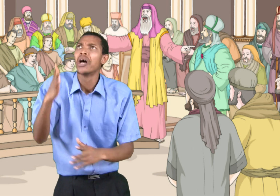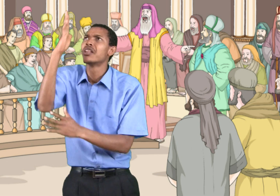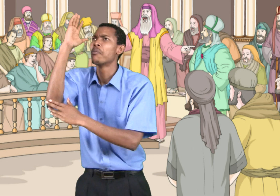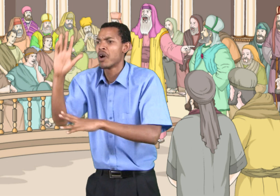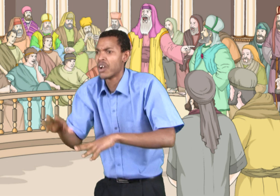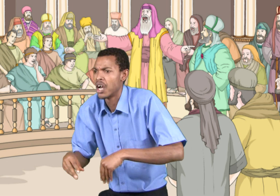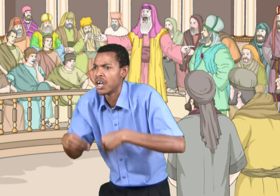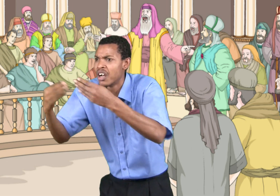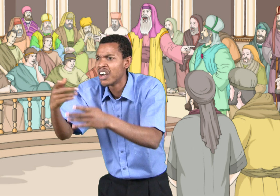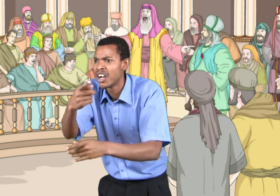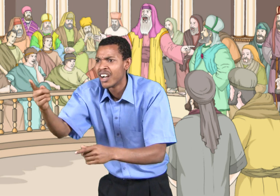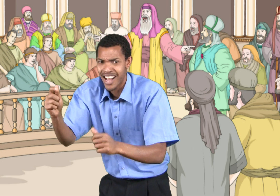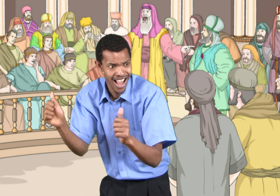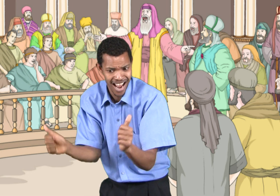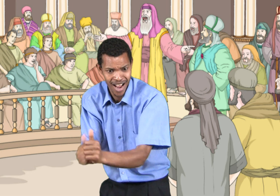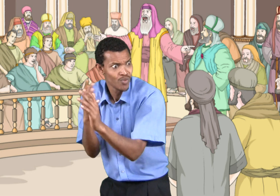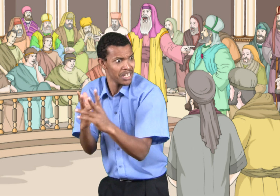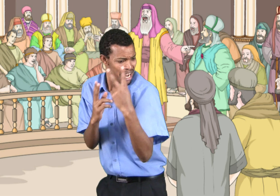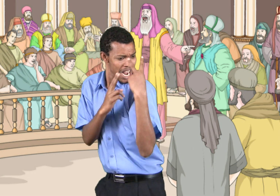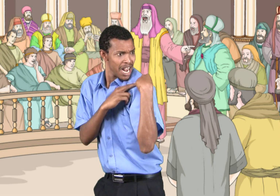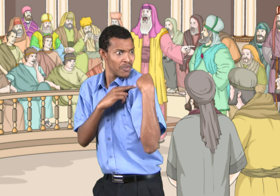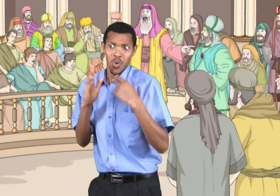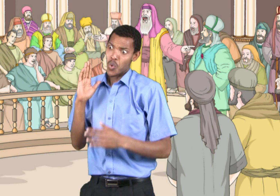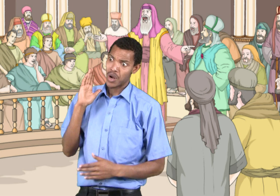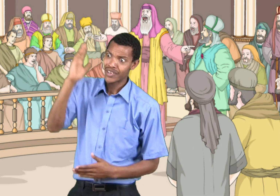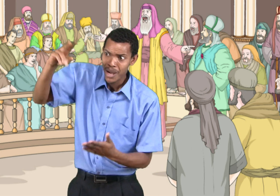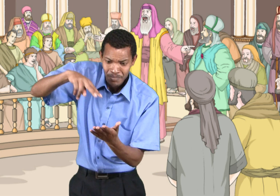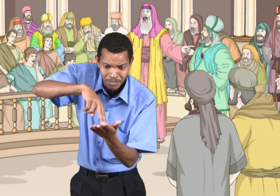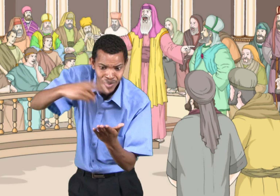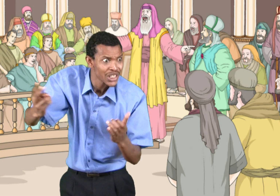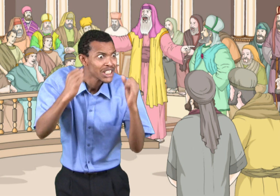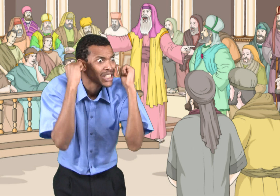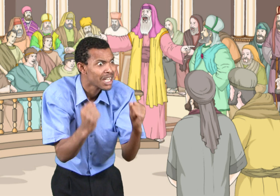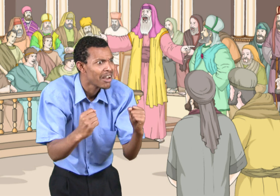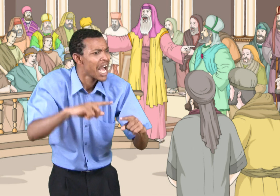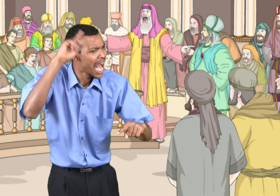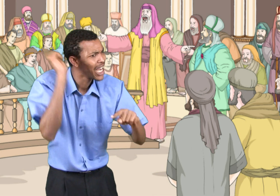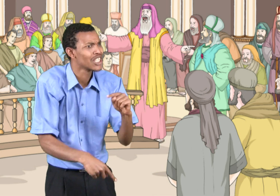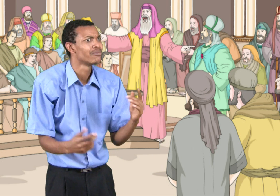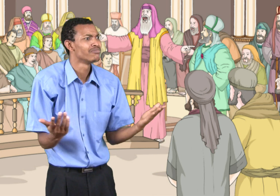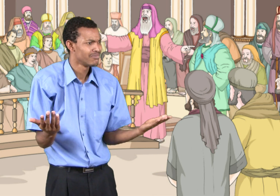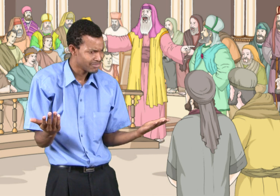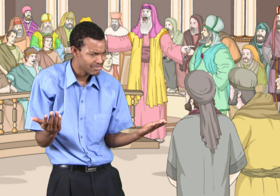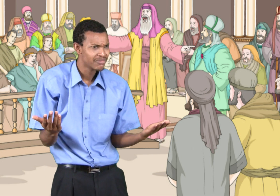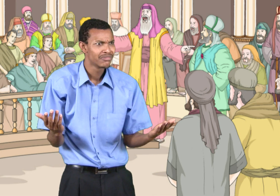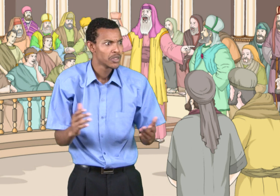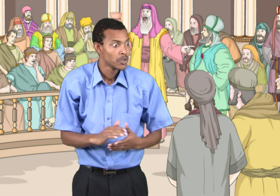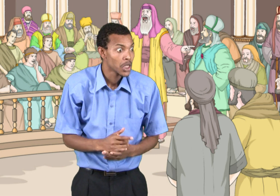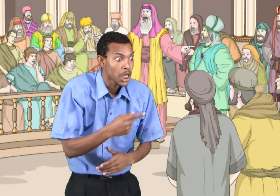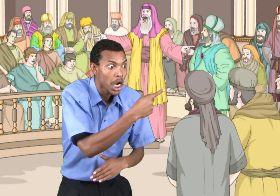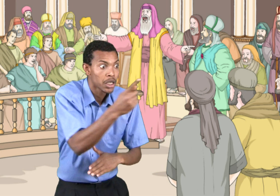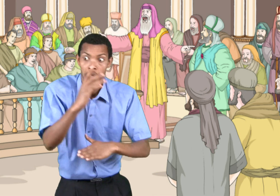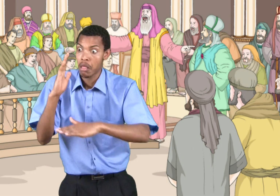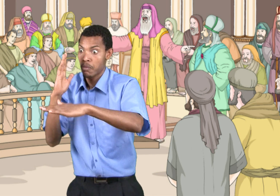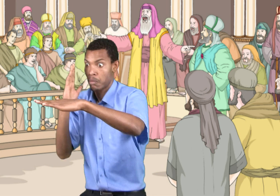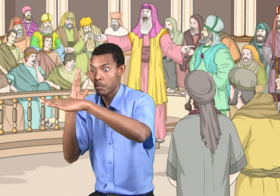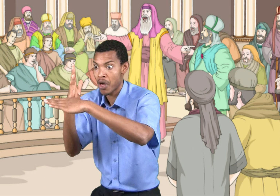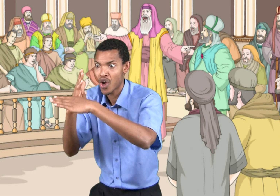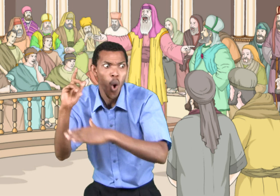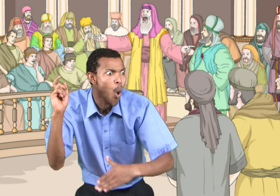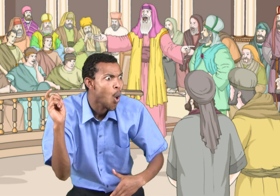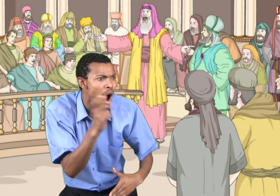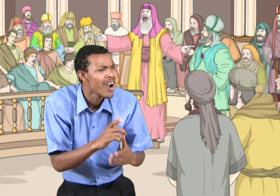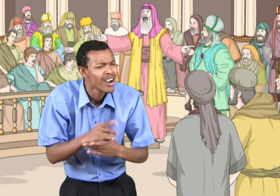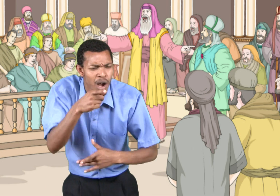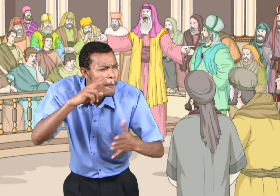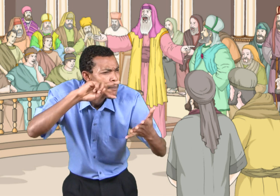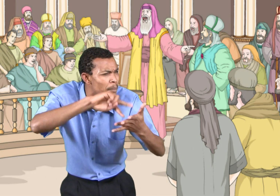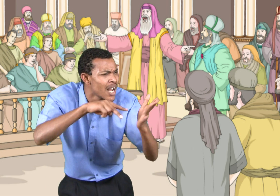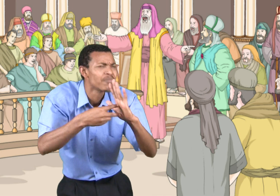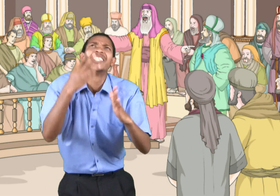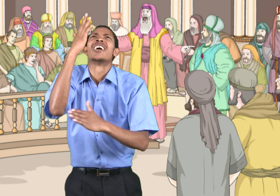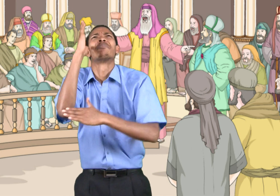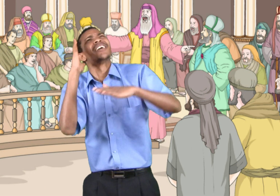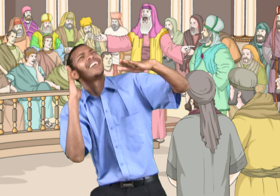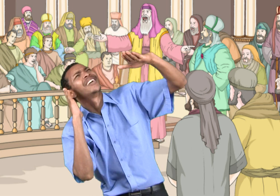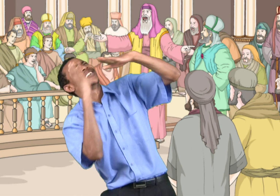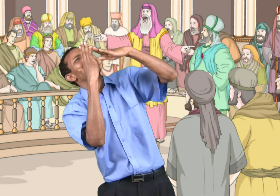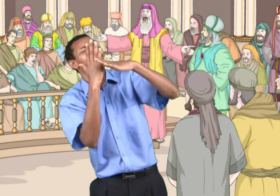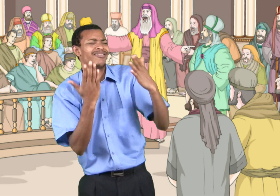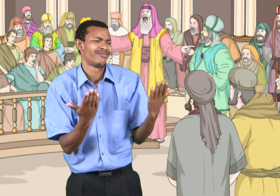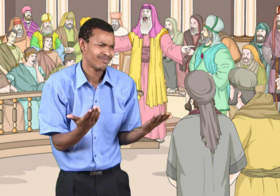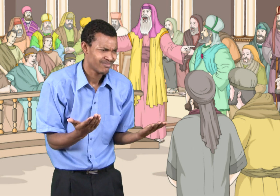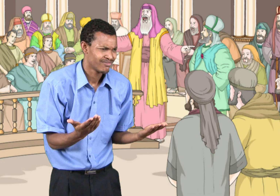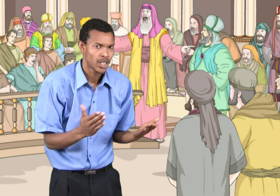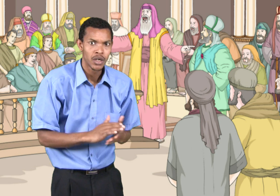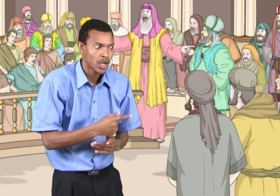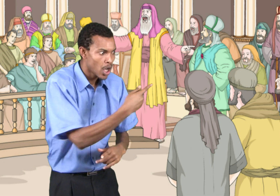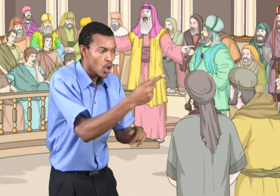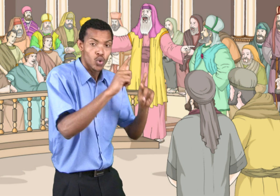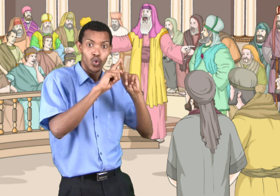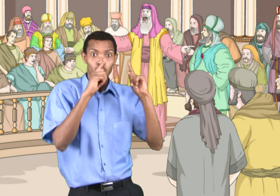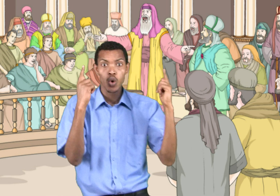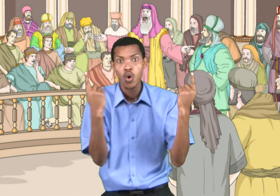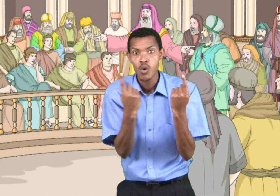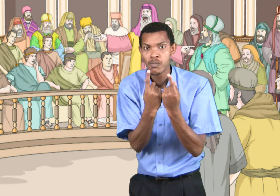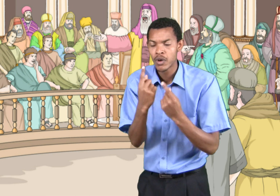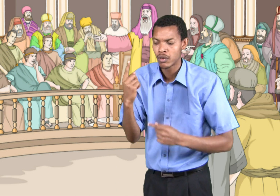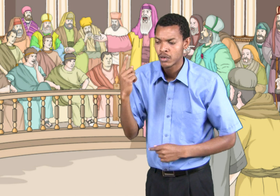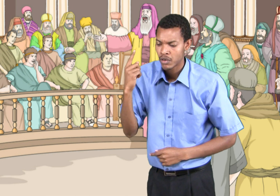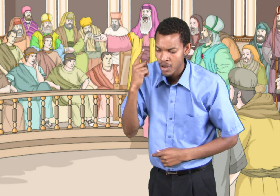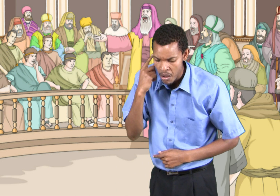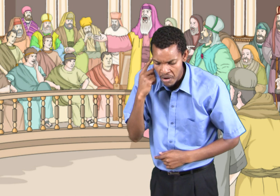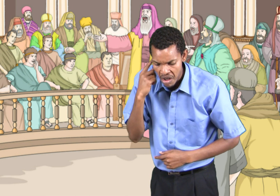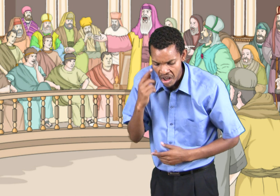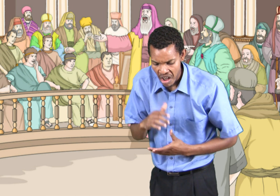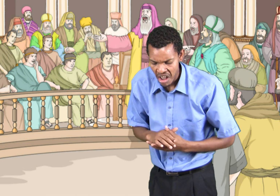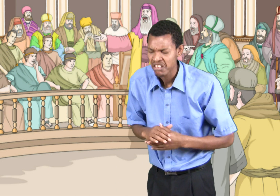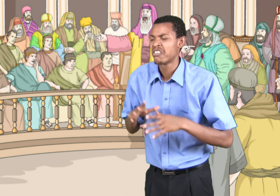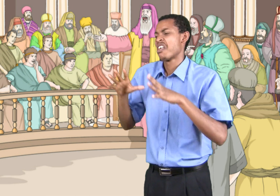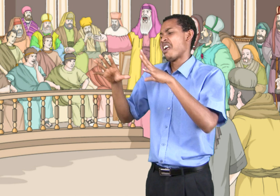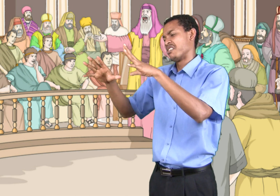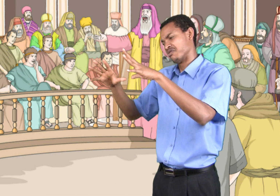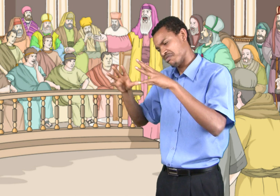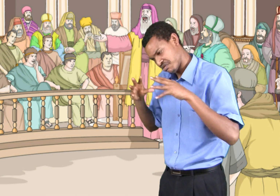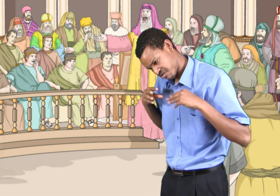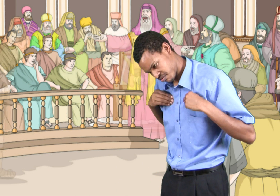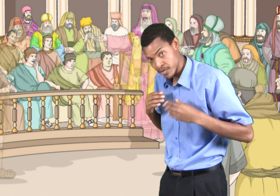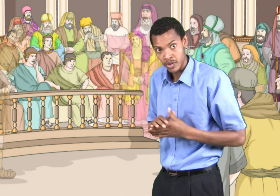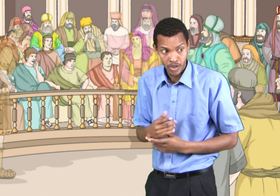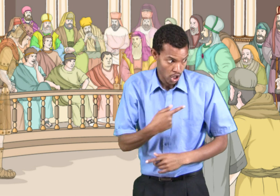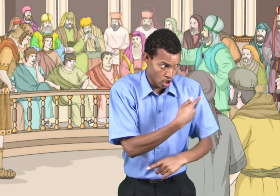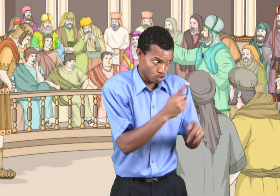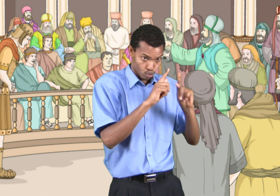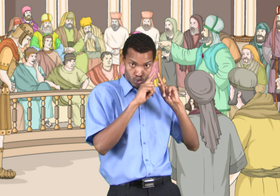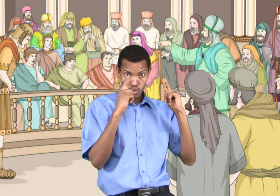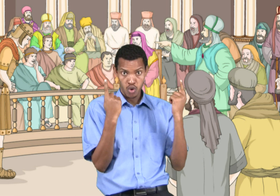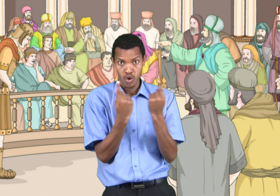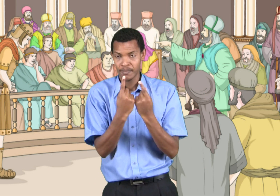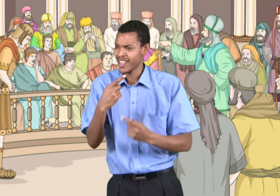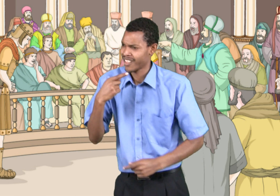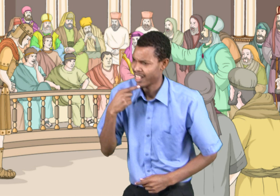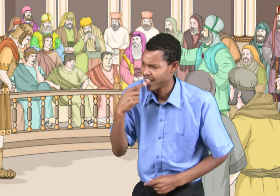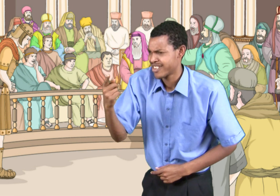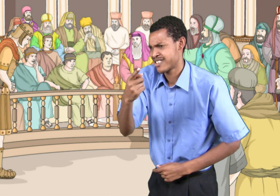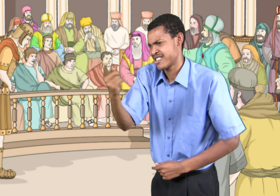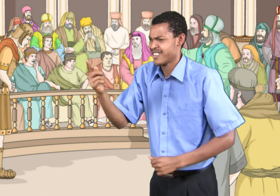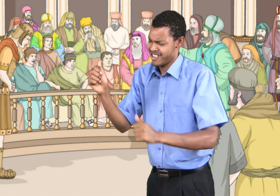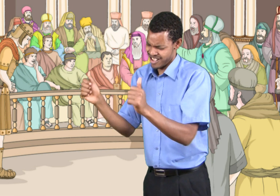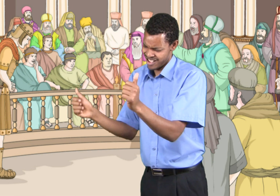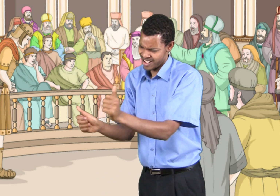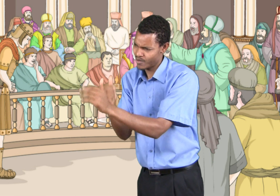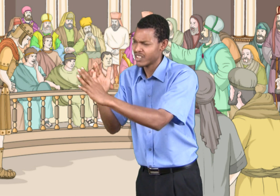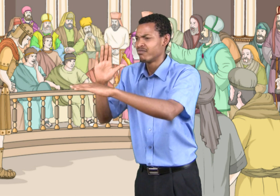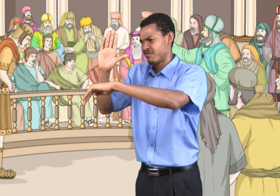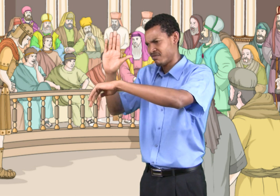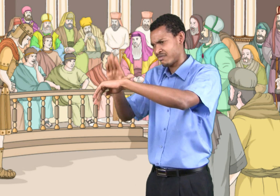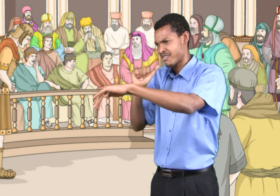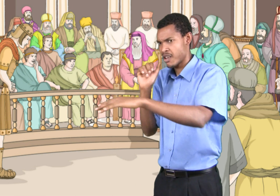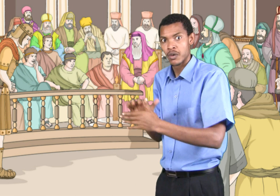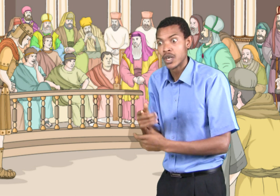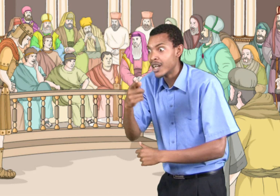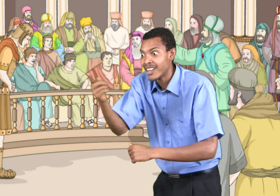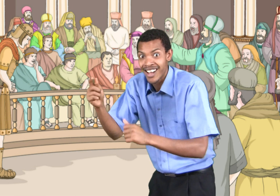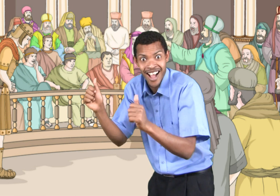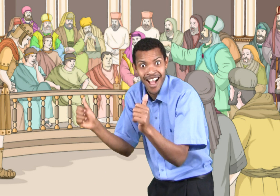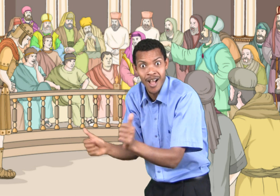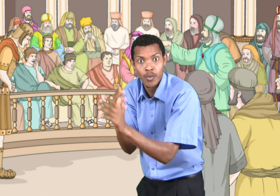For if their purpose or endeavor is of human origin, it will fail.